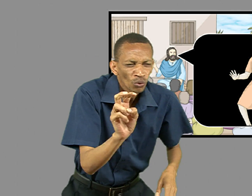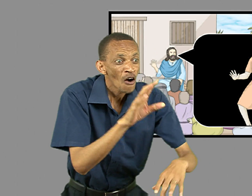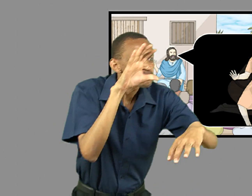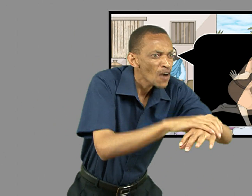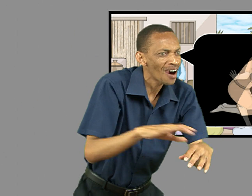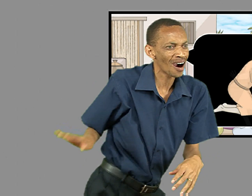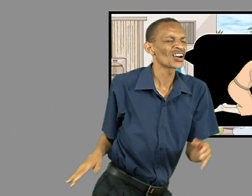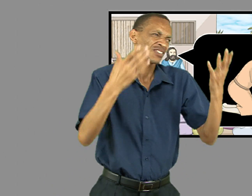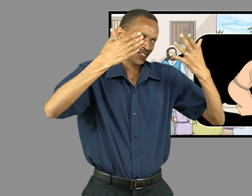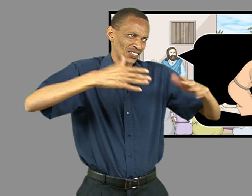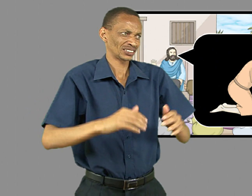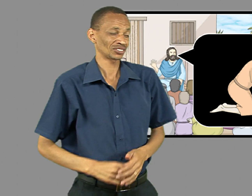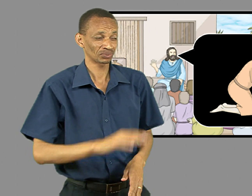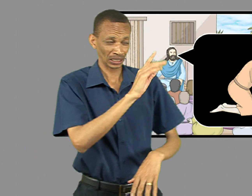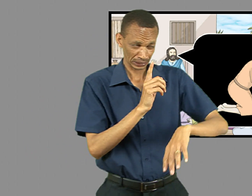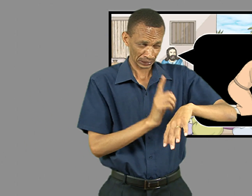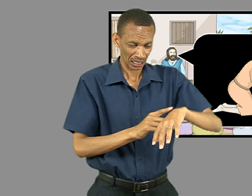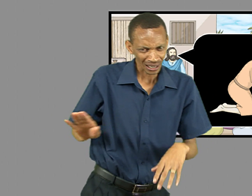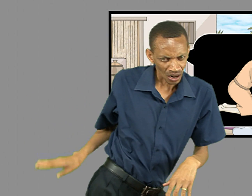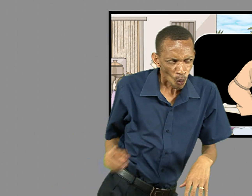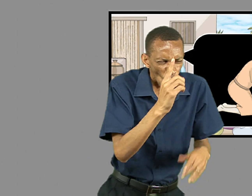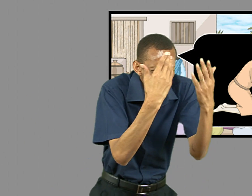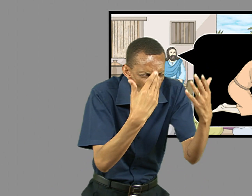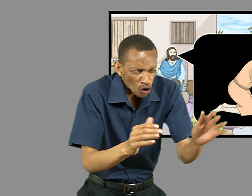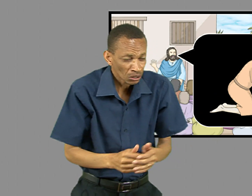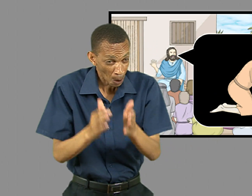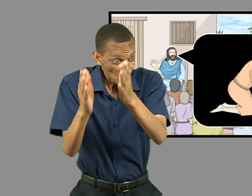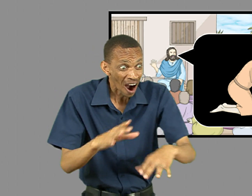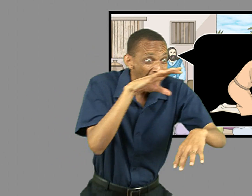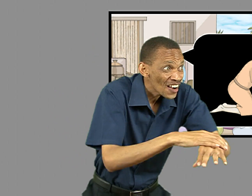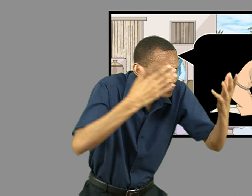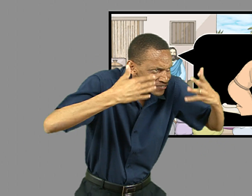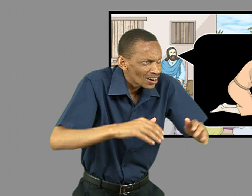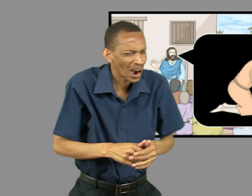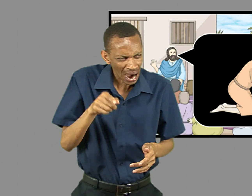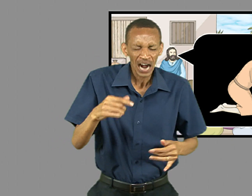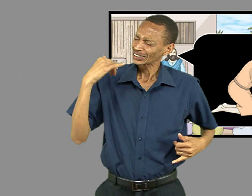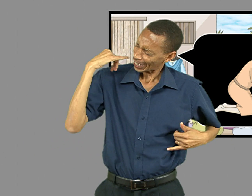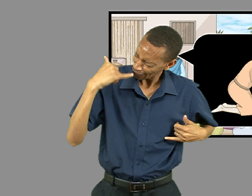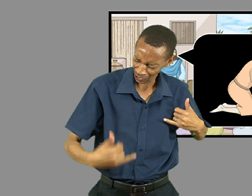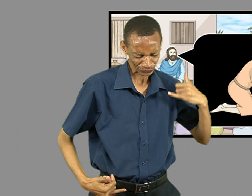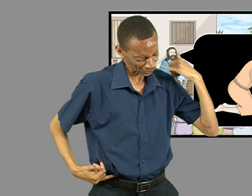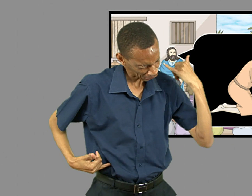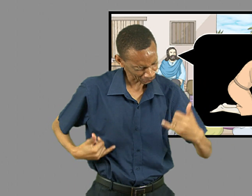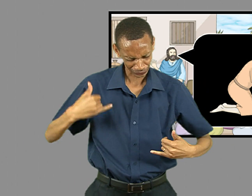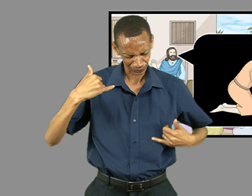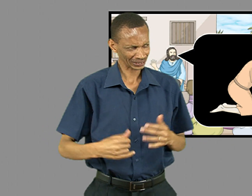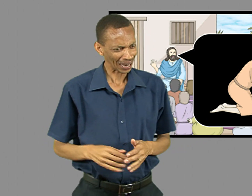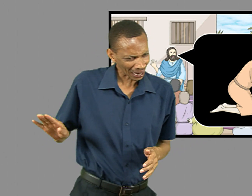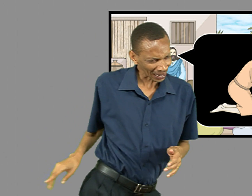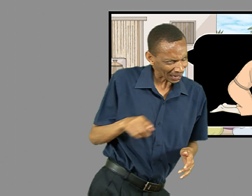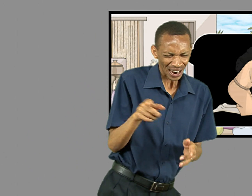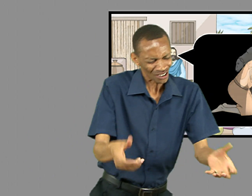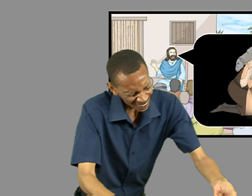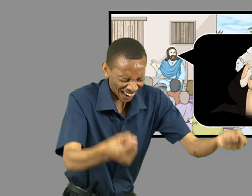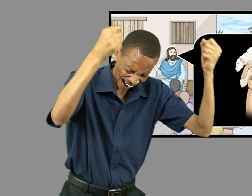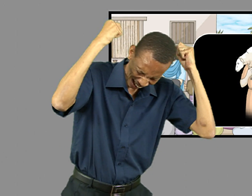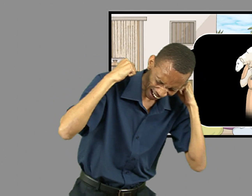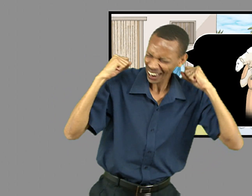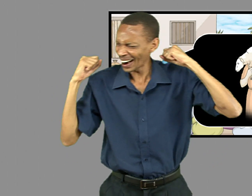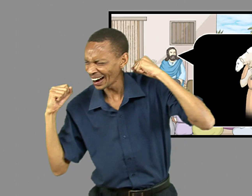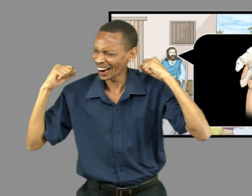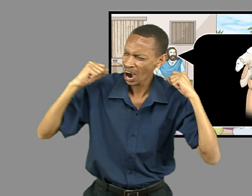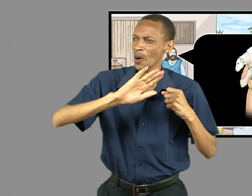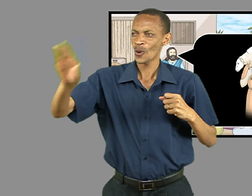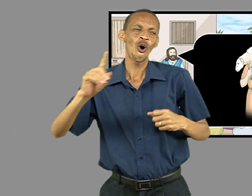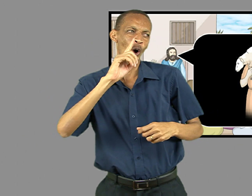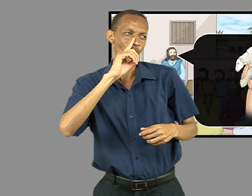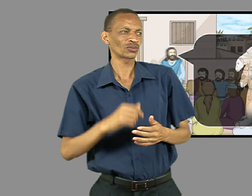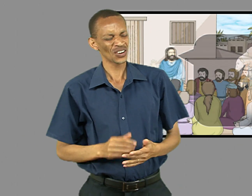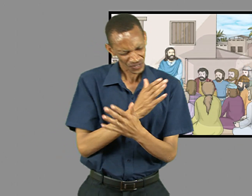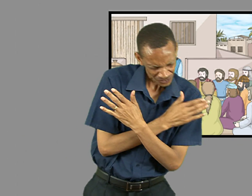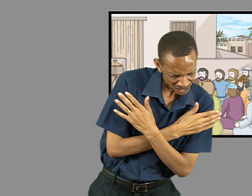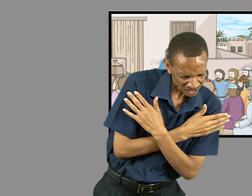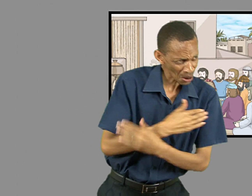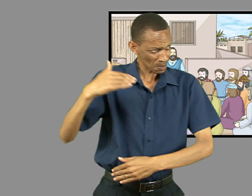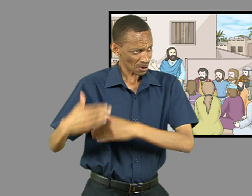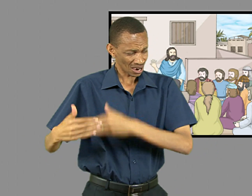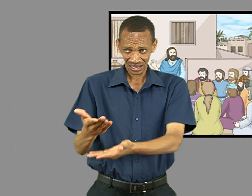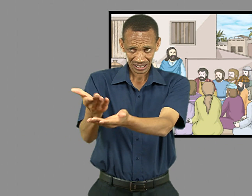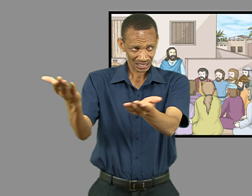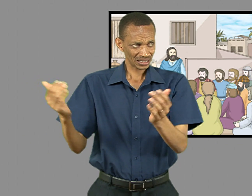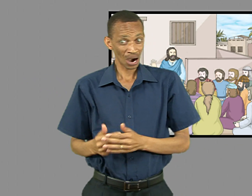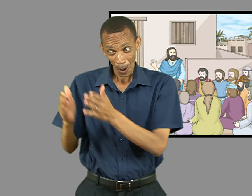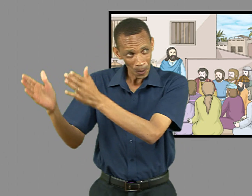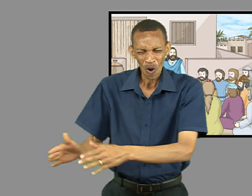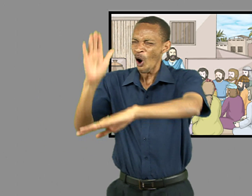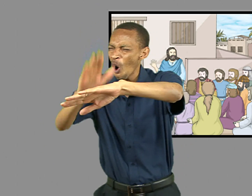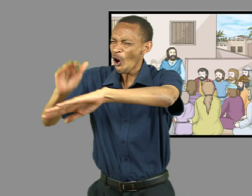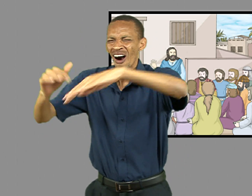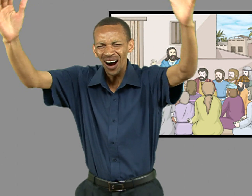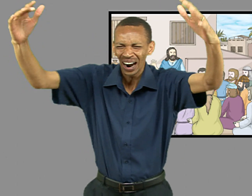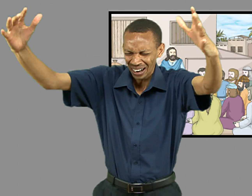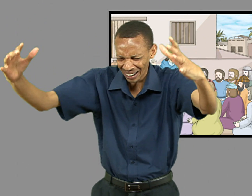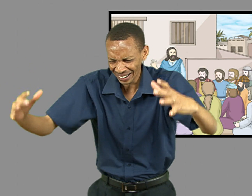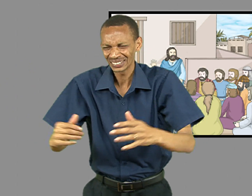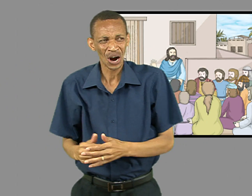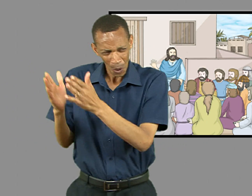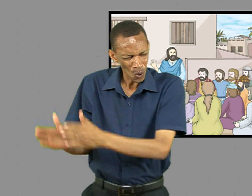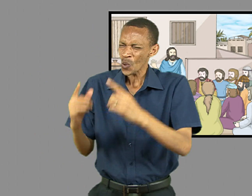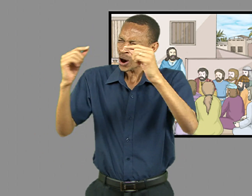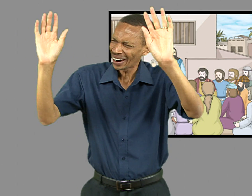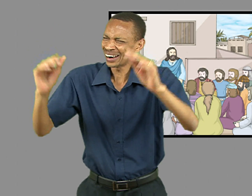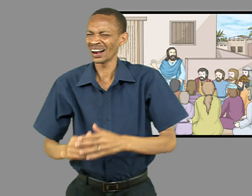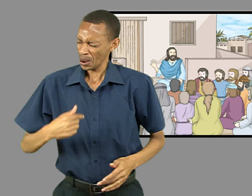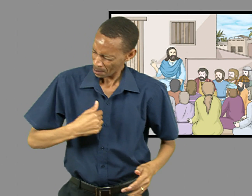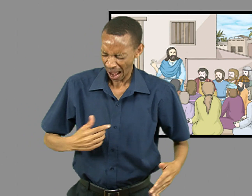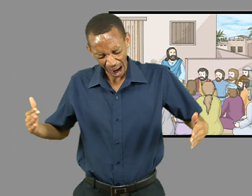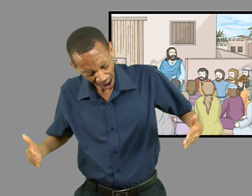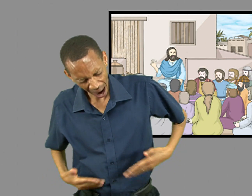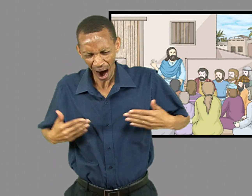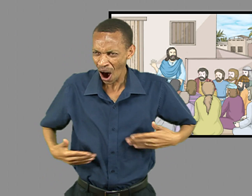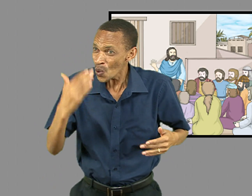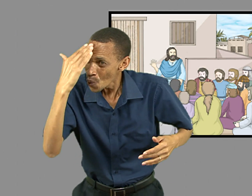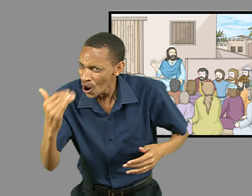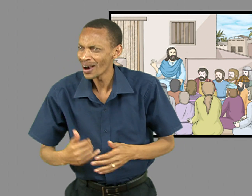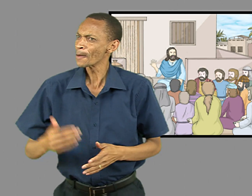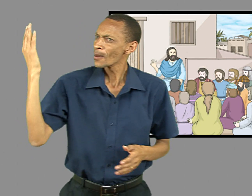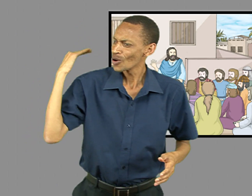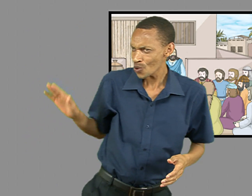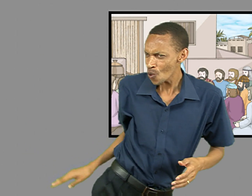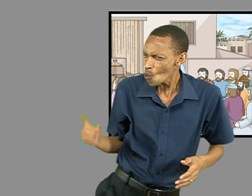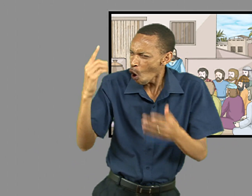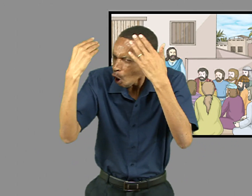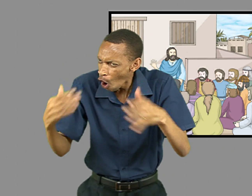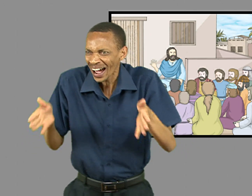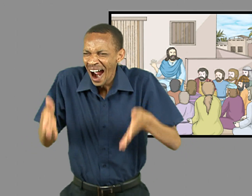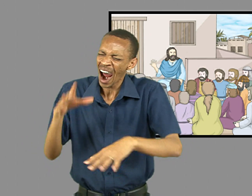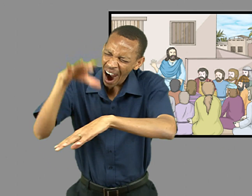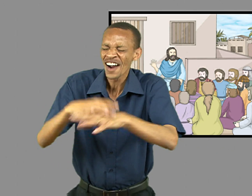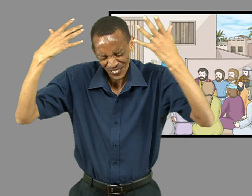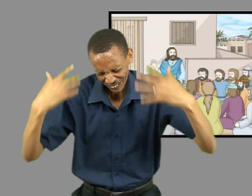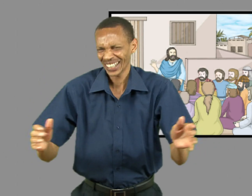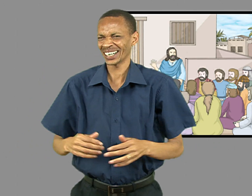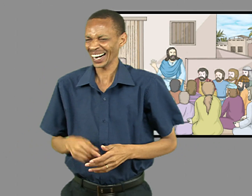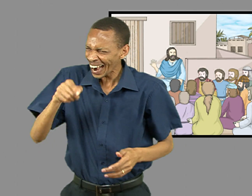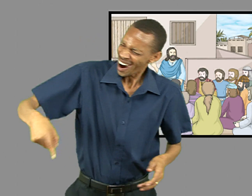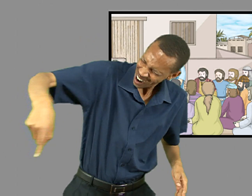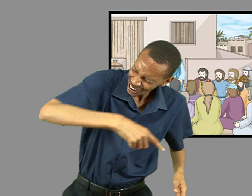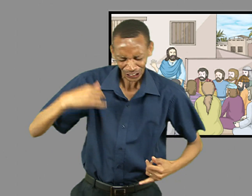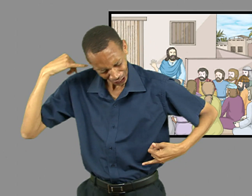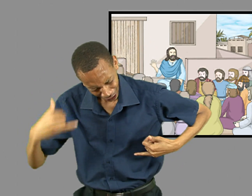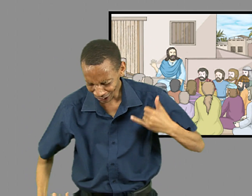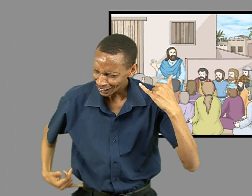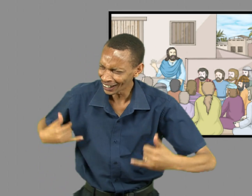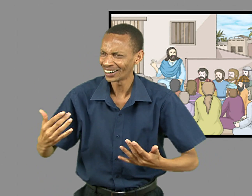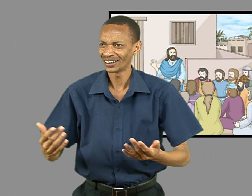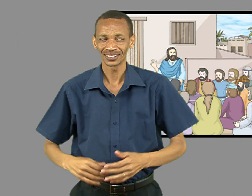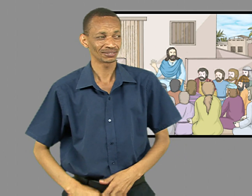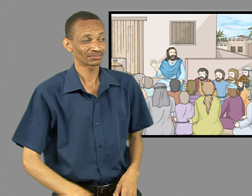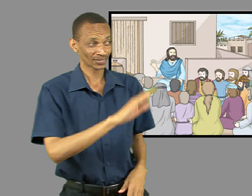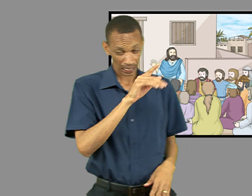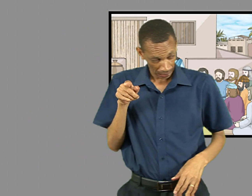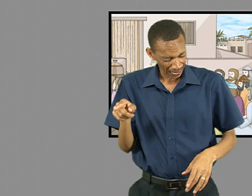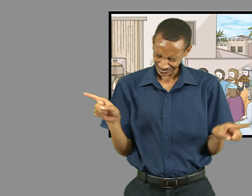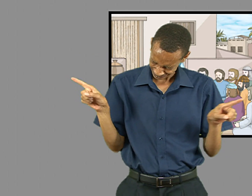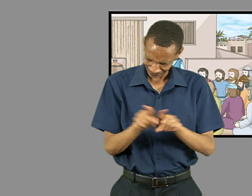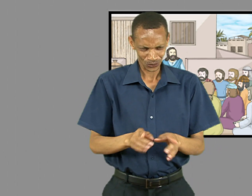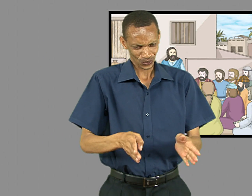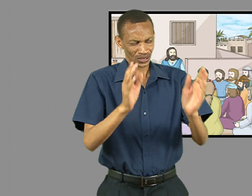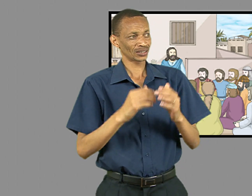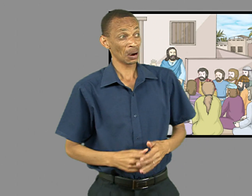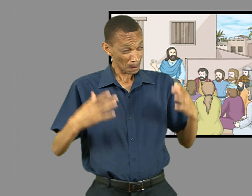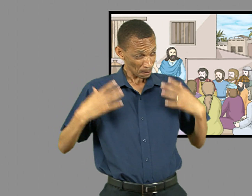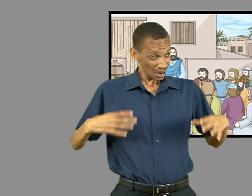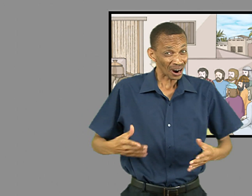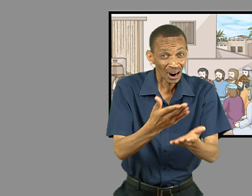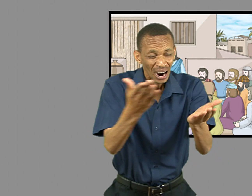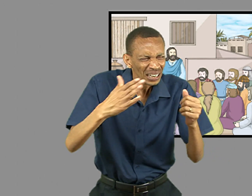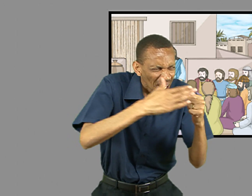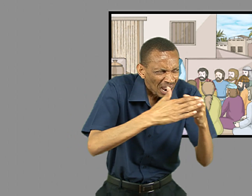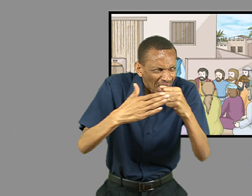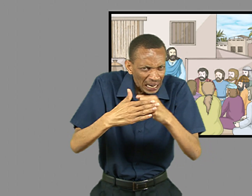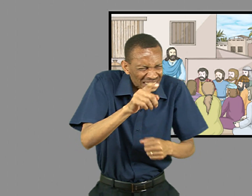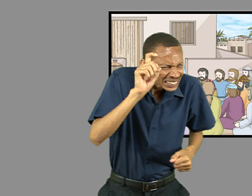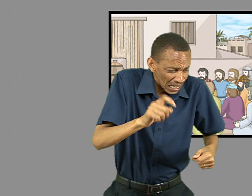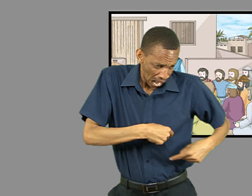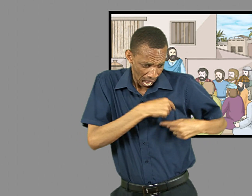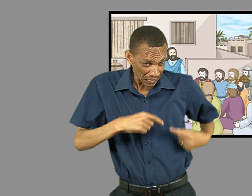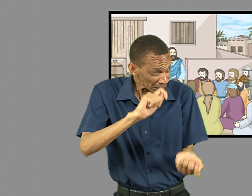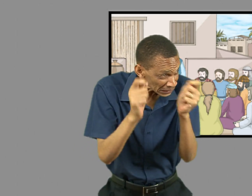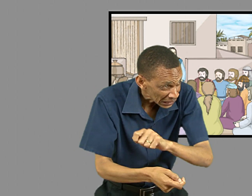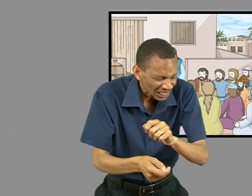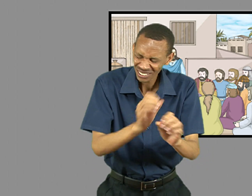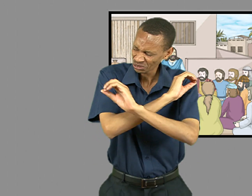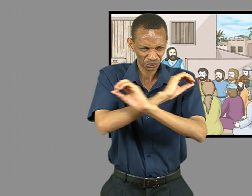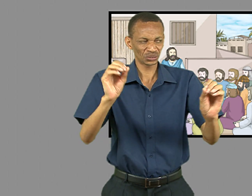And when he finds it, he joyfully puts it on his shoulders, comes home, and calls together his friends and neighbors to tell them, ‘Rejoice with me, for I have found my lost sheep!’